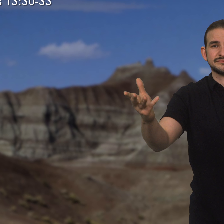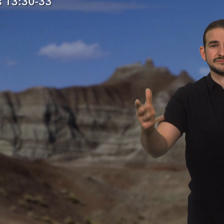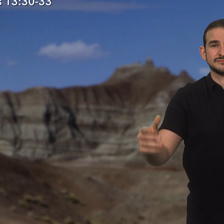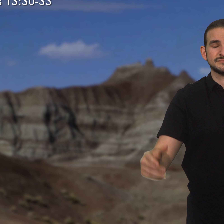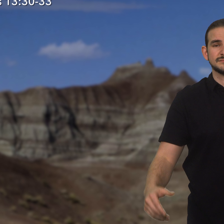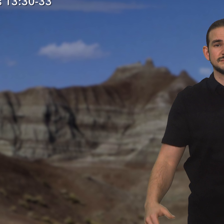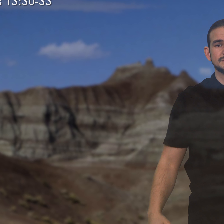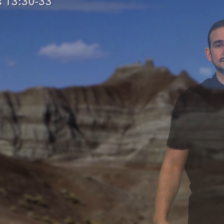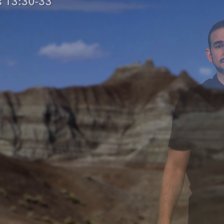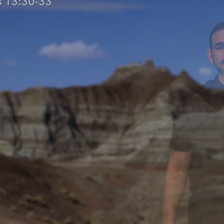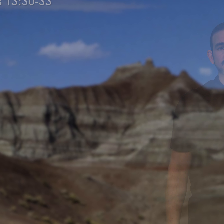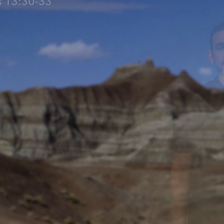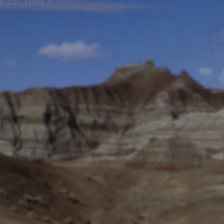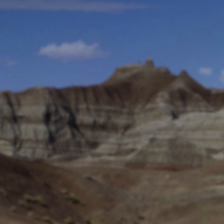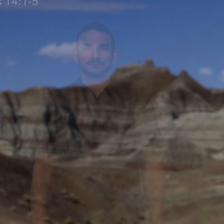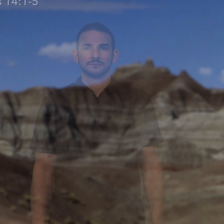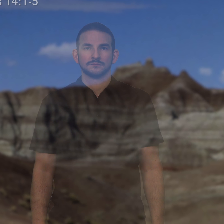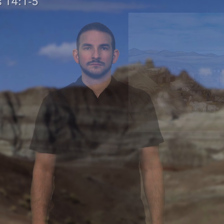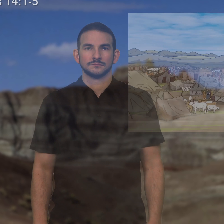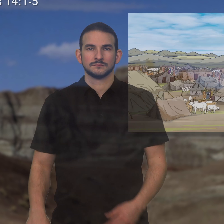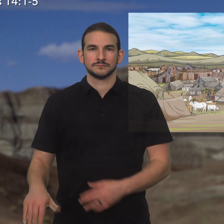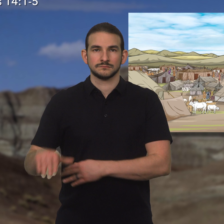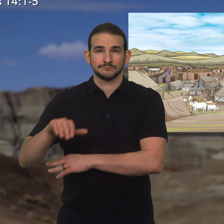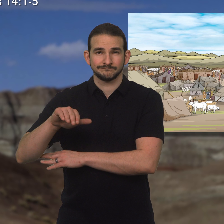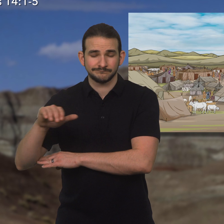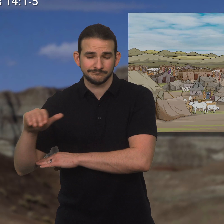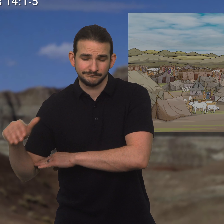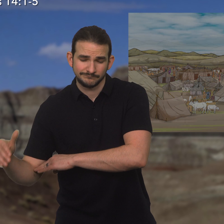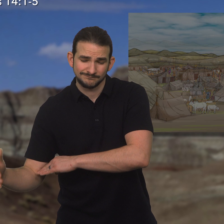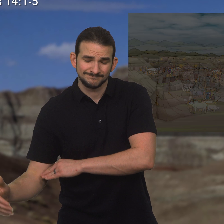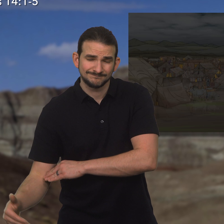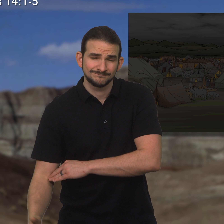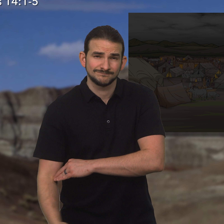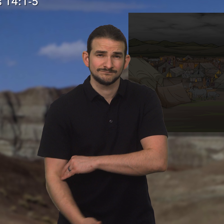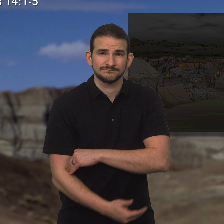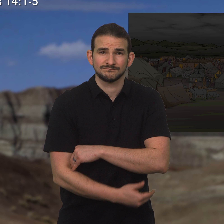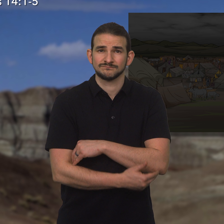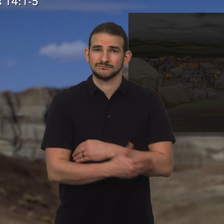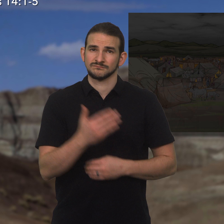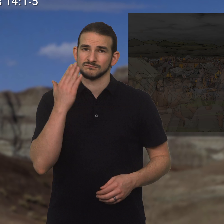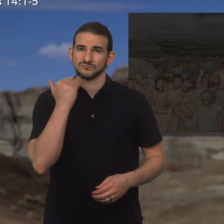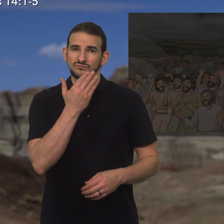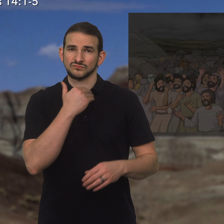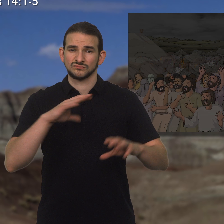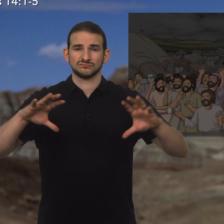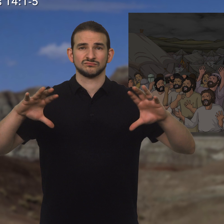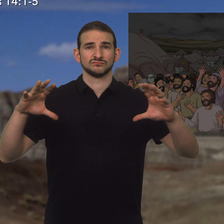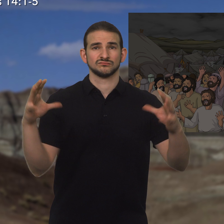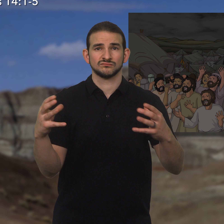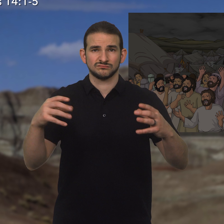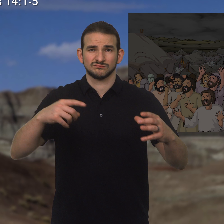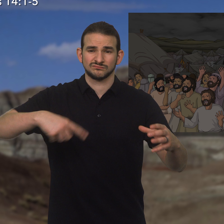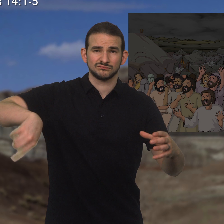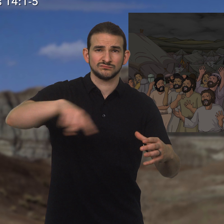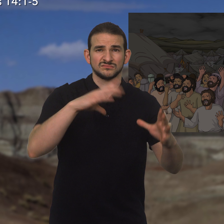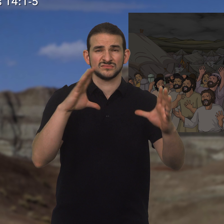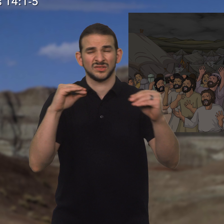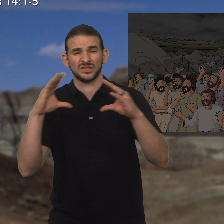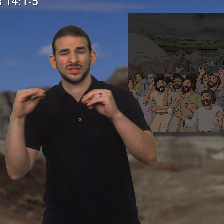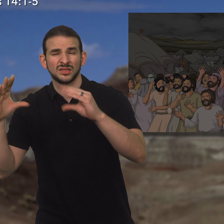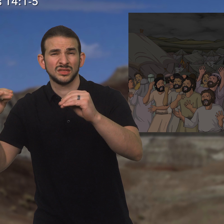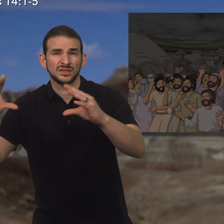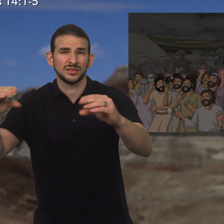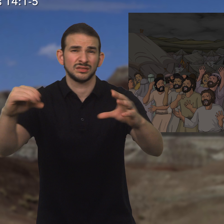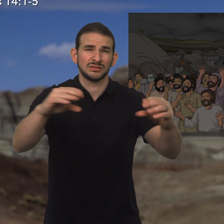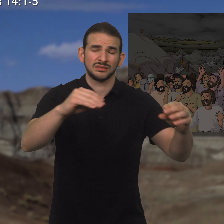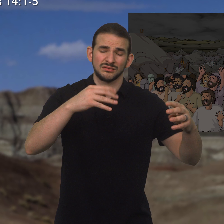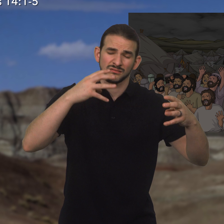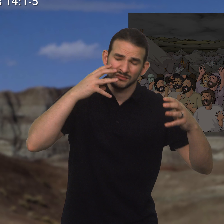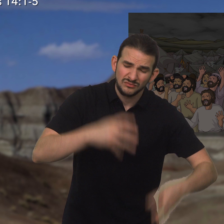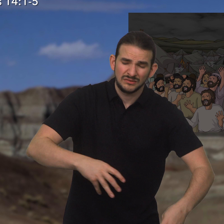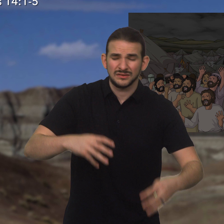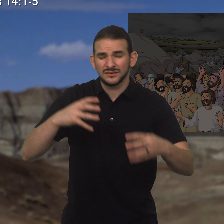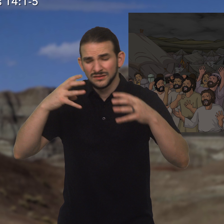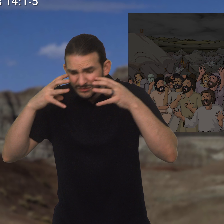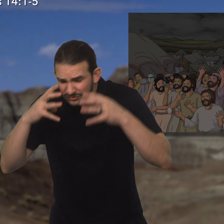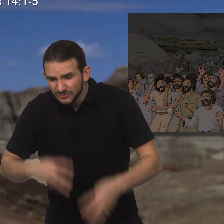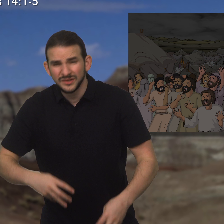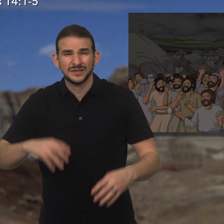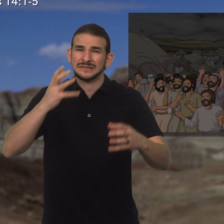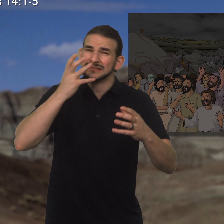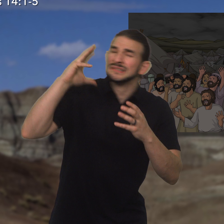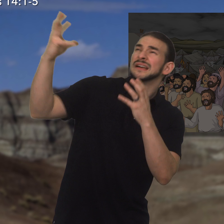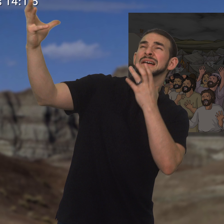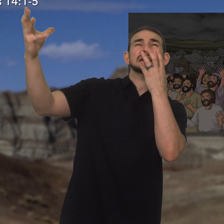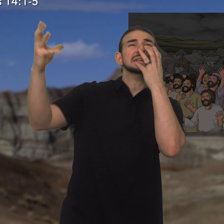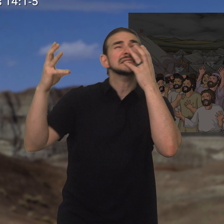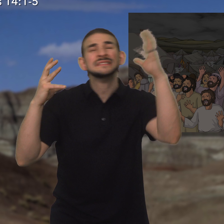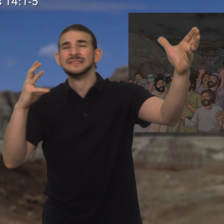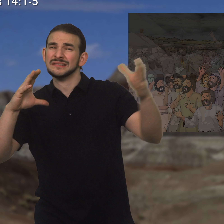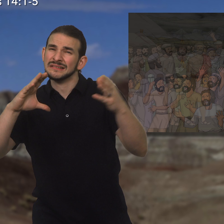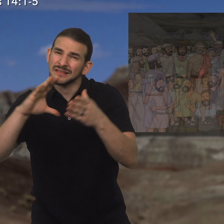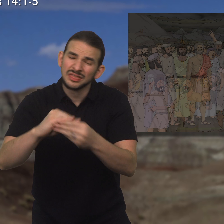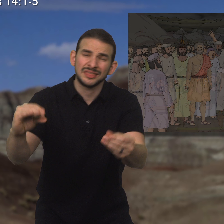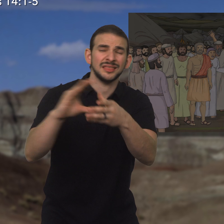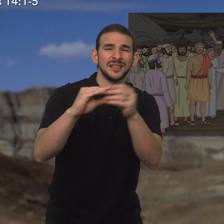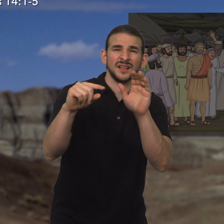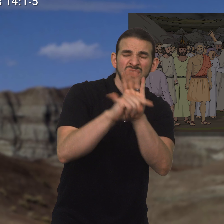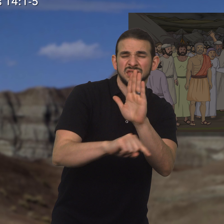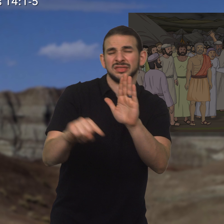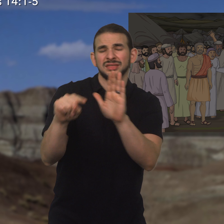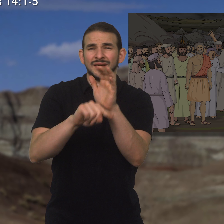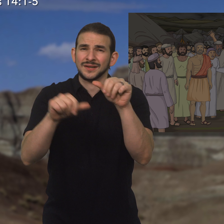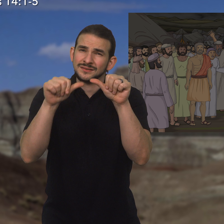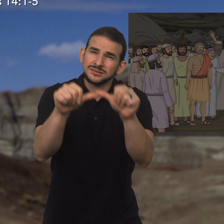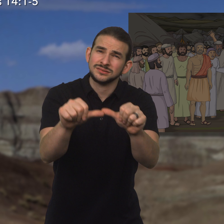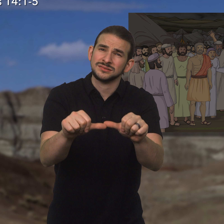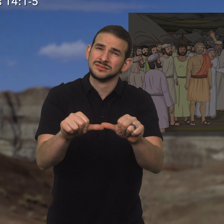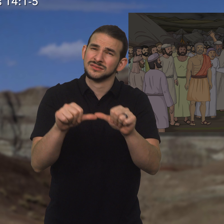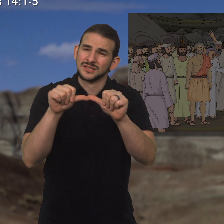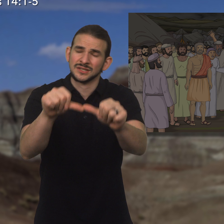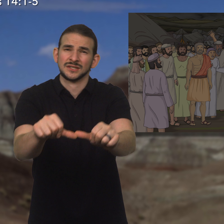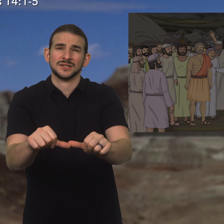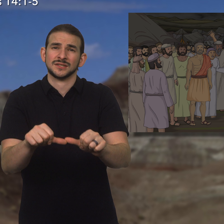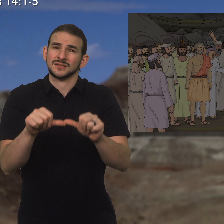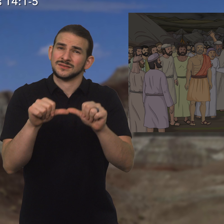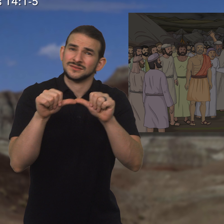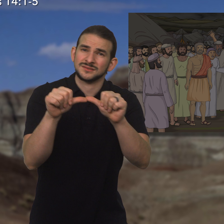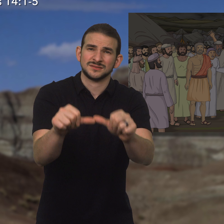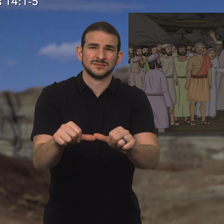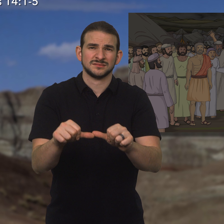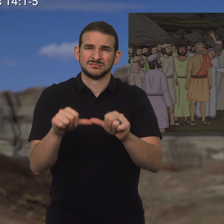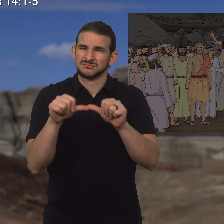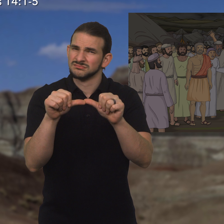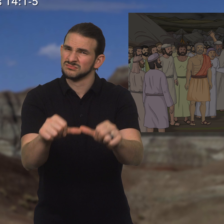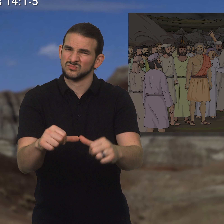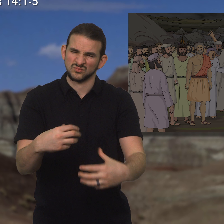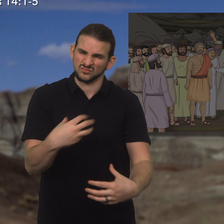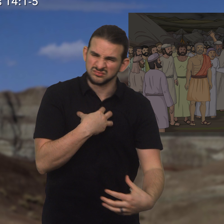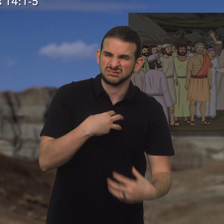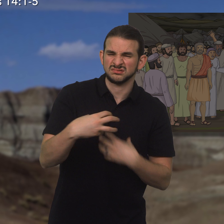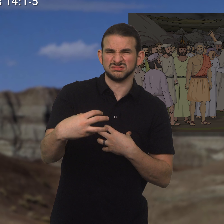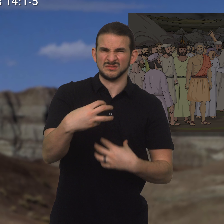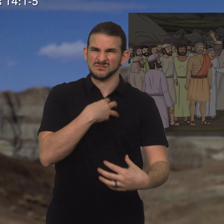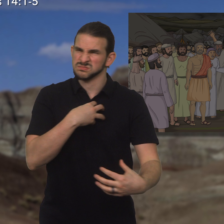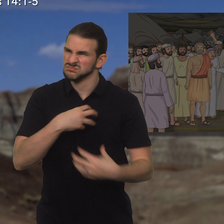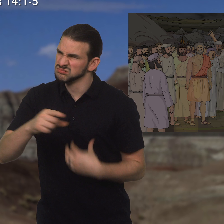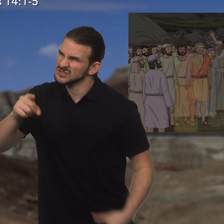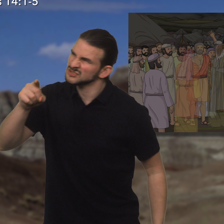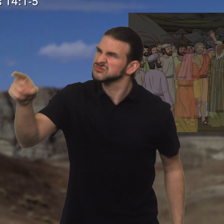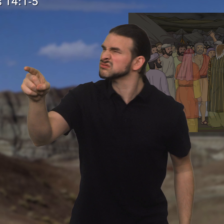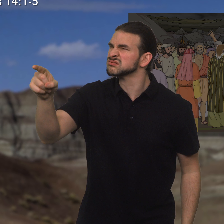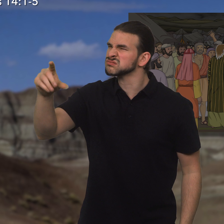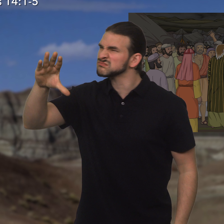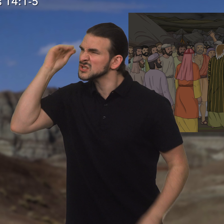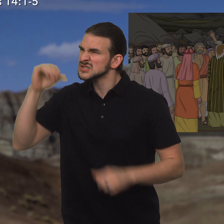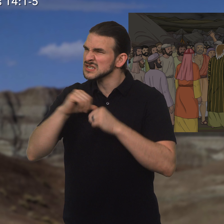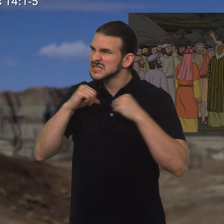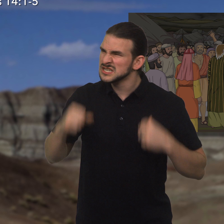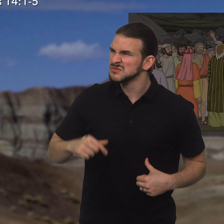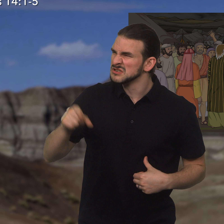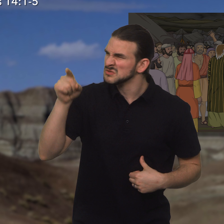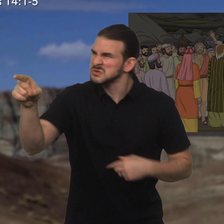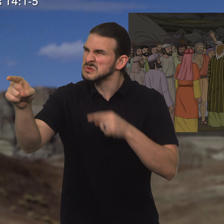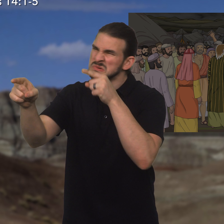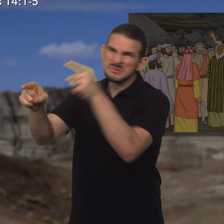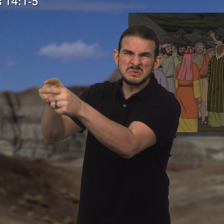Then the whole congregation lifted up their voices and cried out, and that night the people wept.